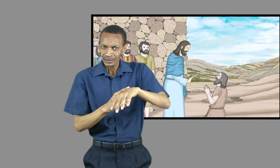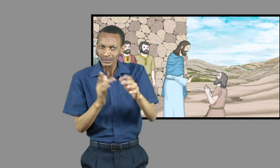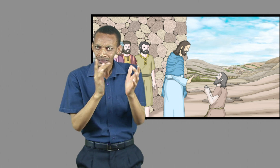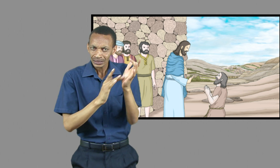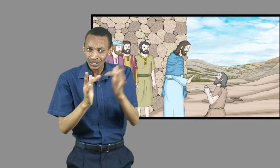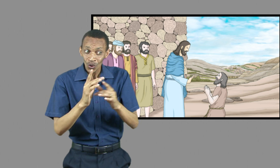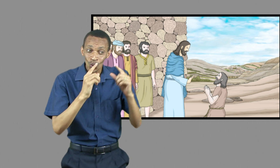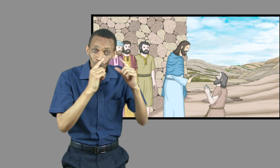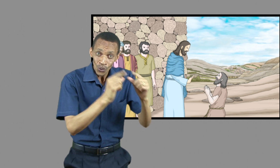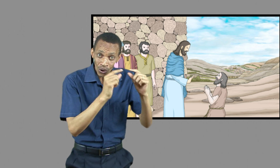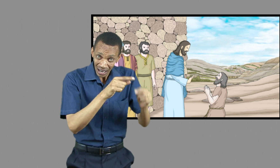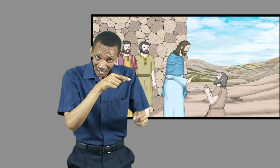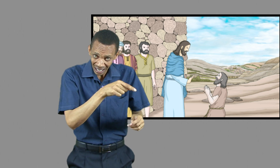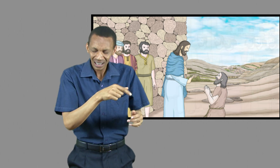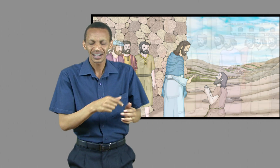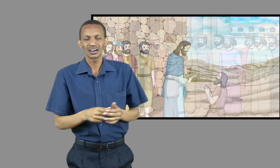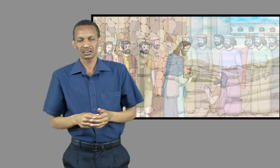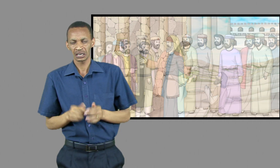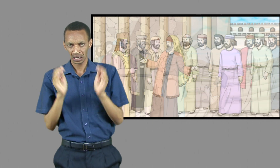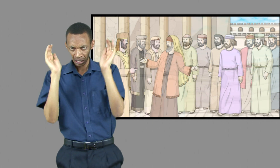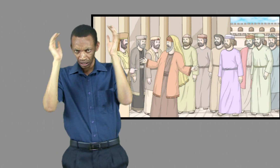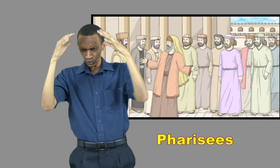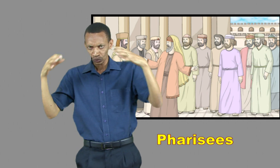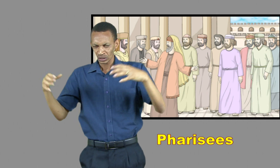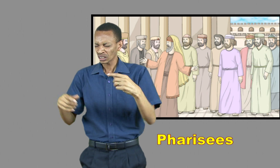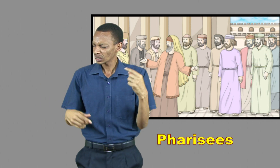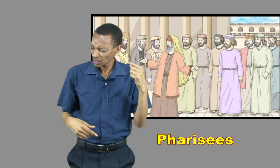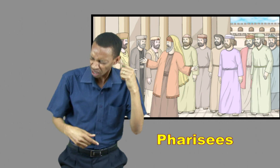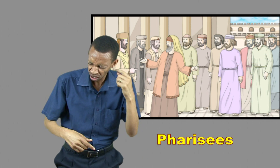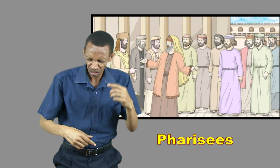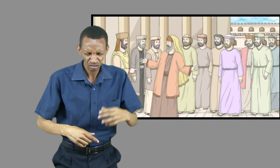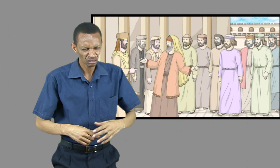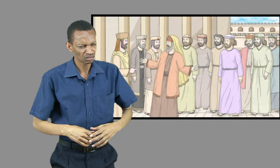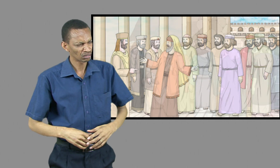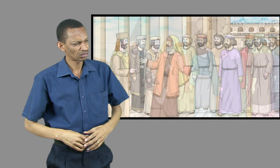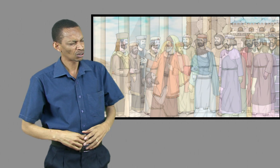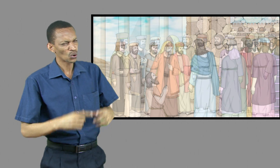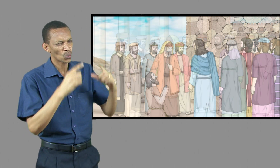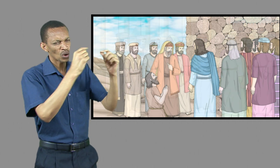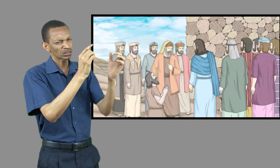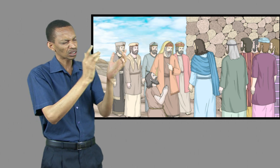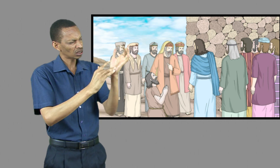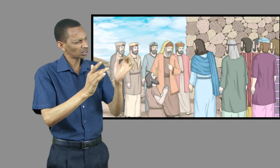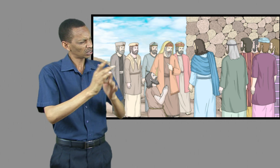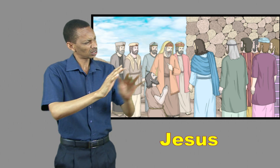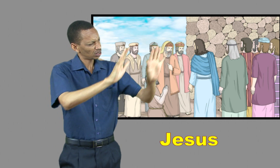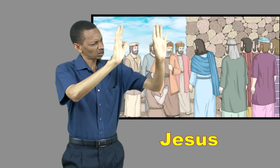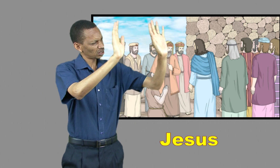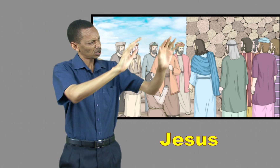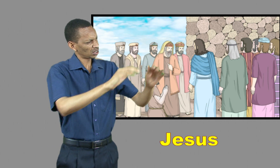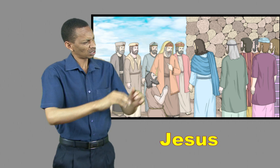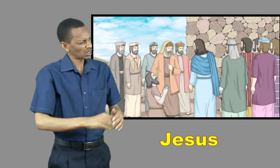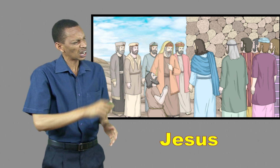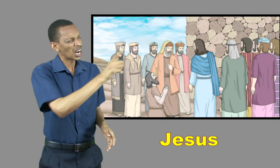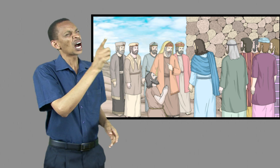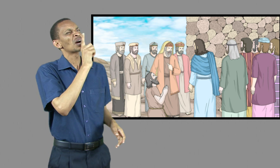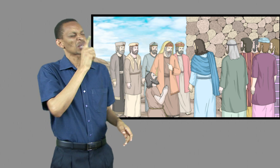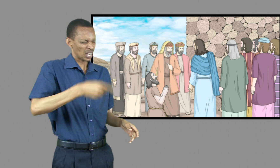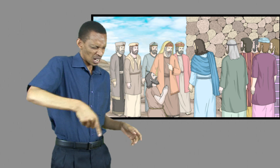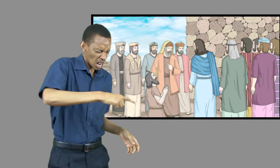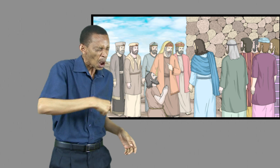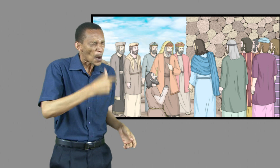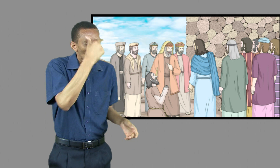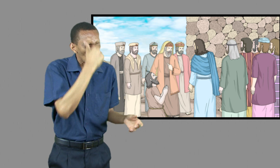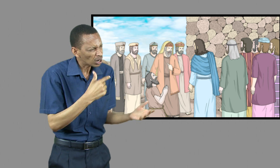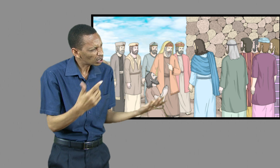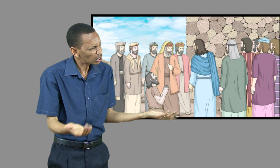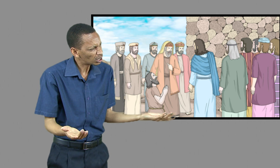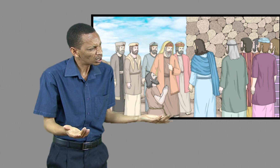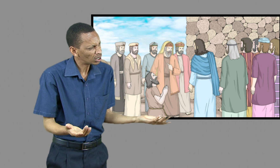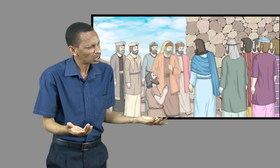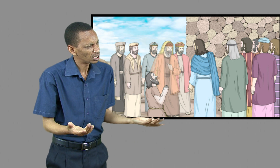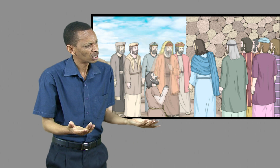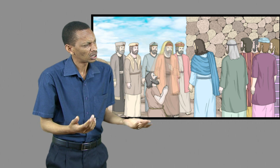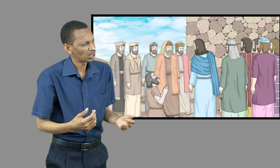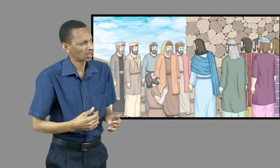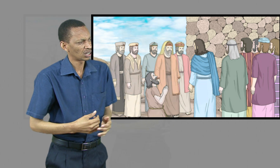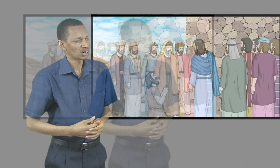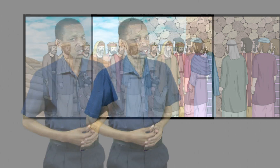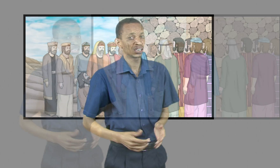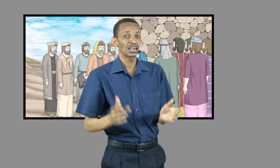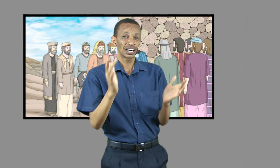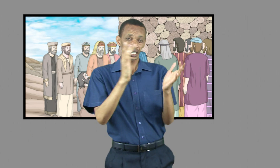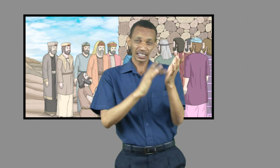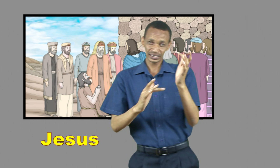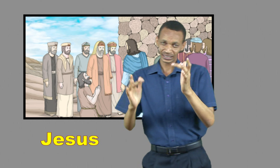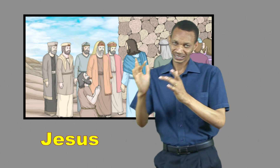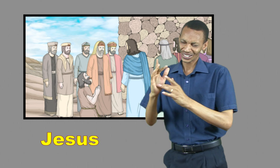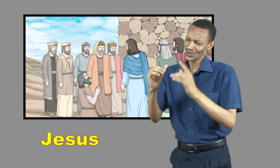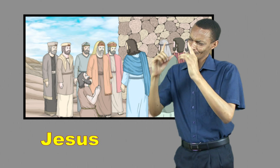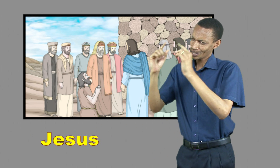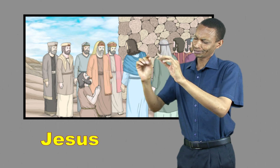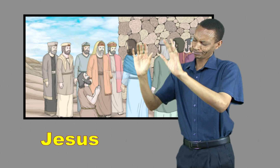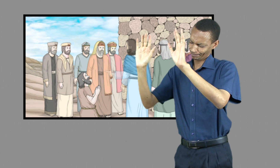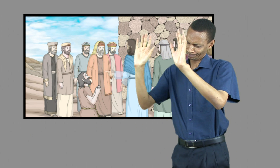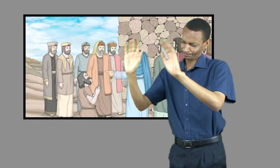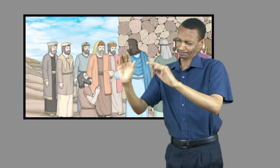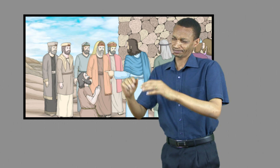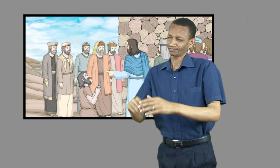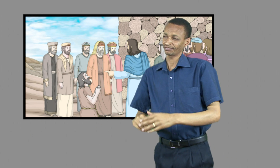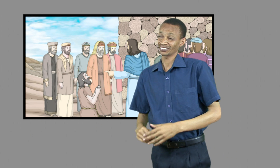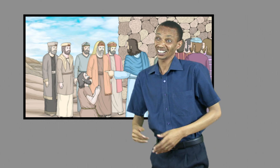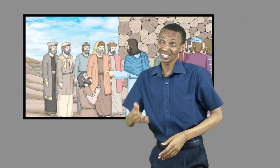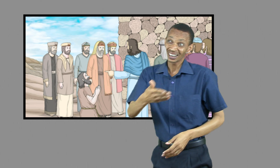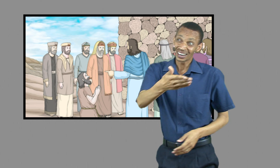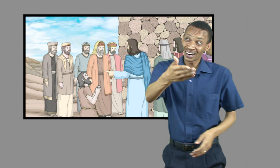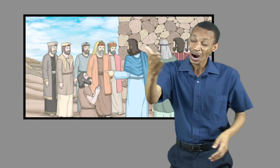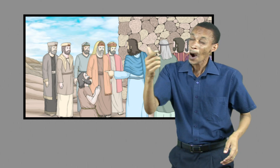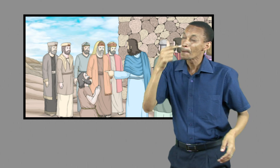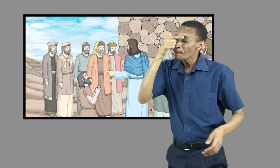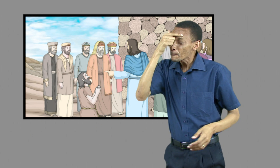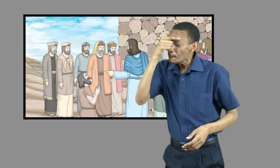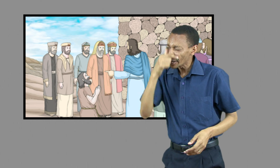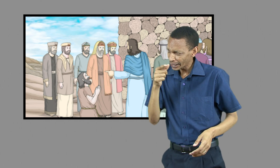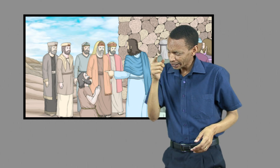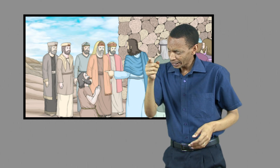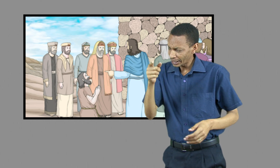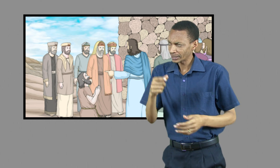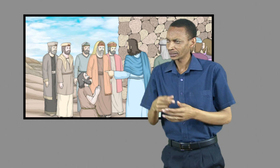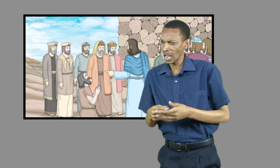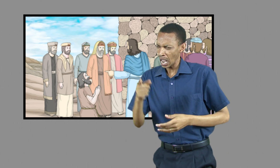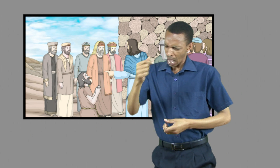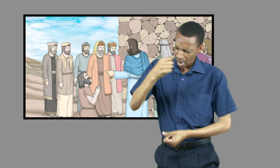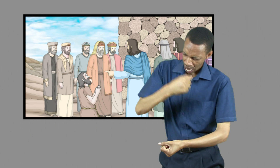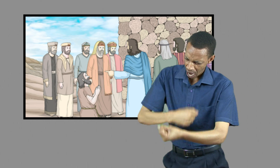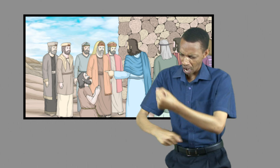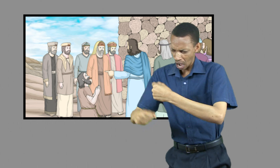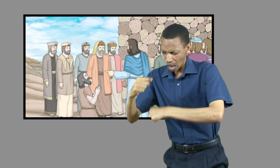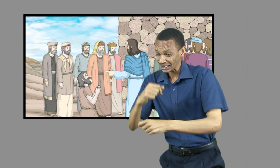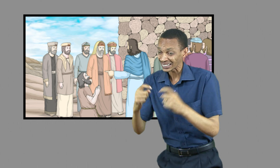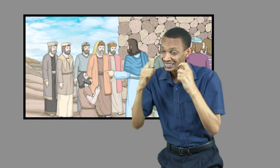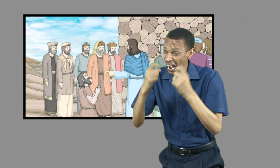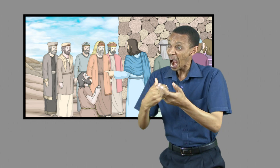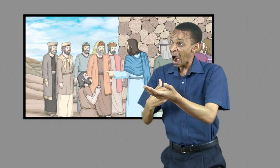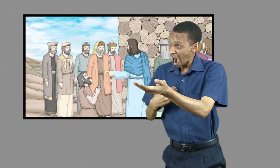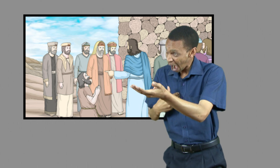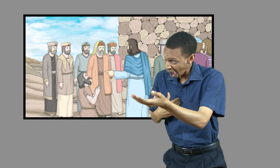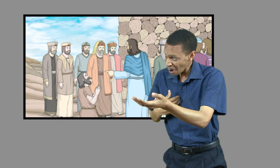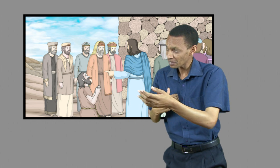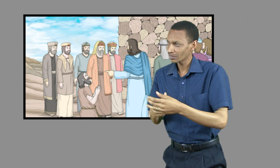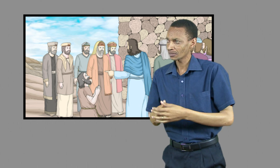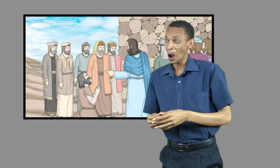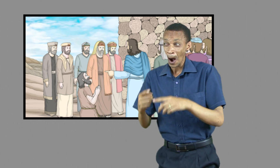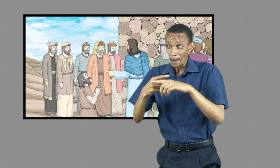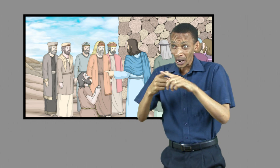Some of the Pharisees who were with Him heard this, and they asked Him, “Are we blind too?”